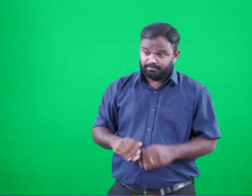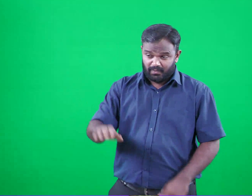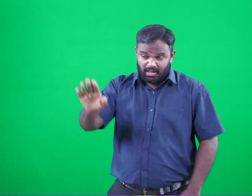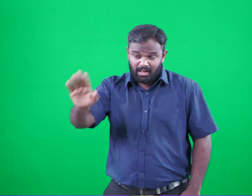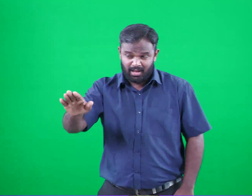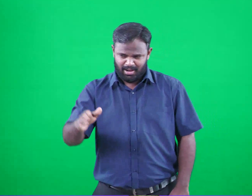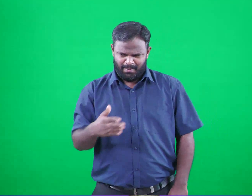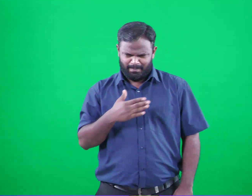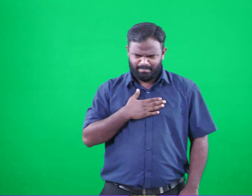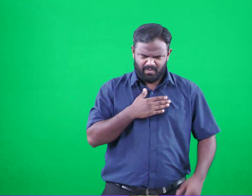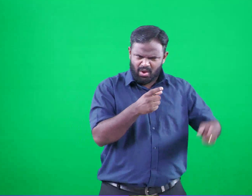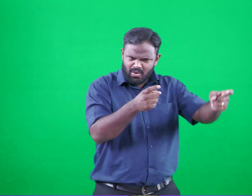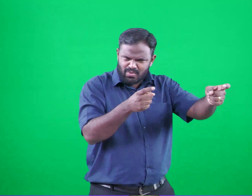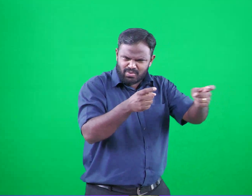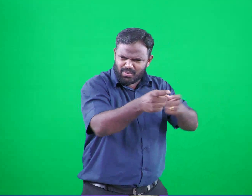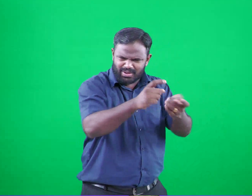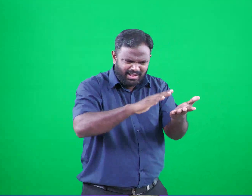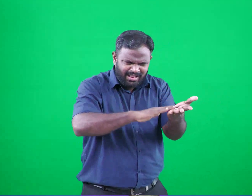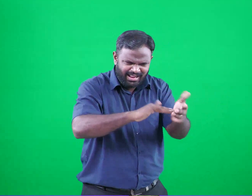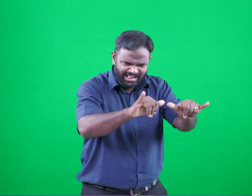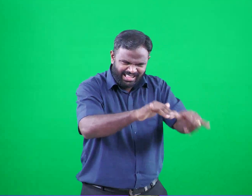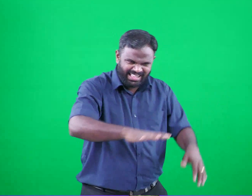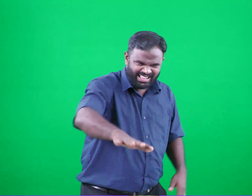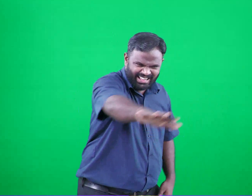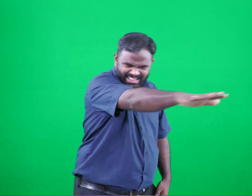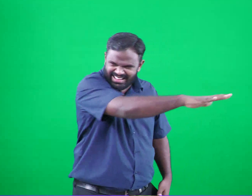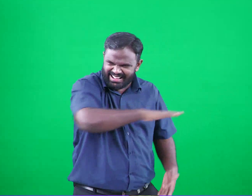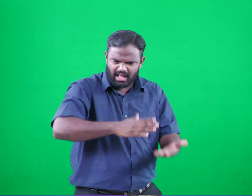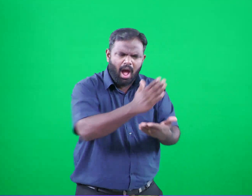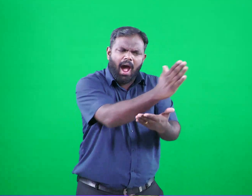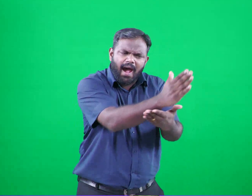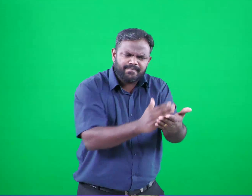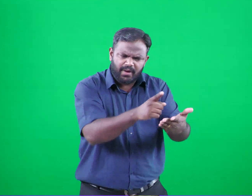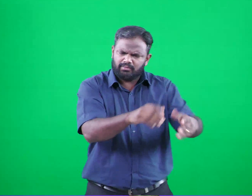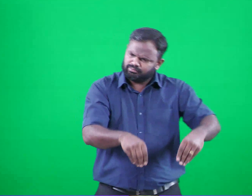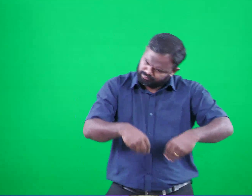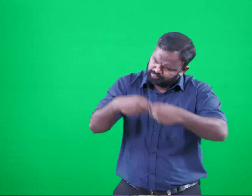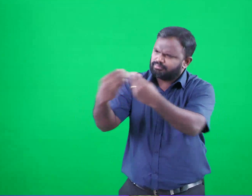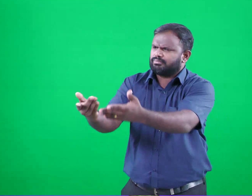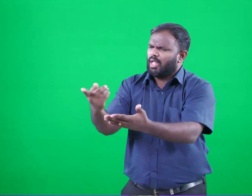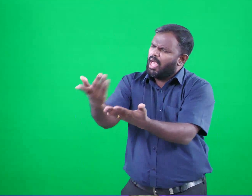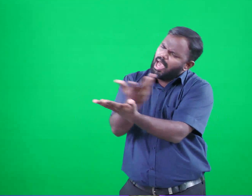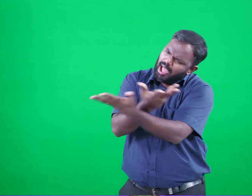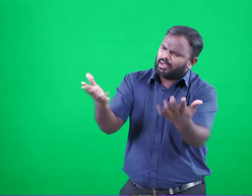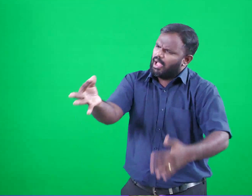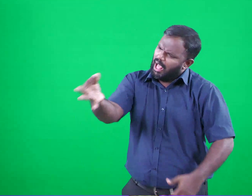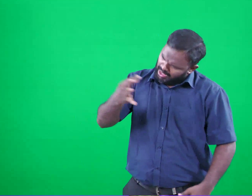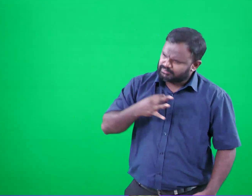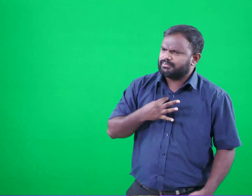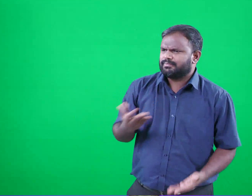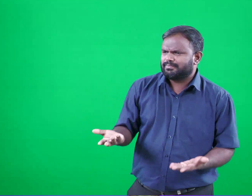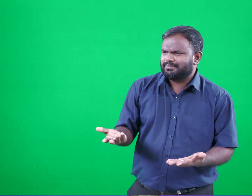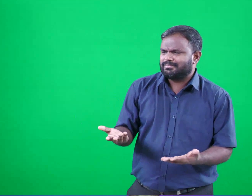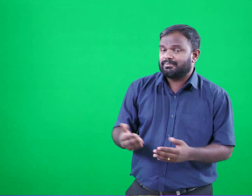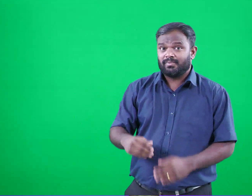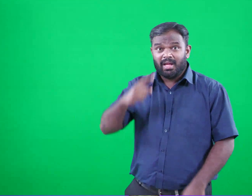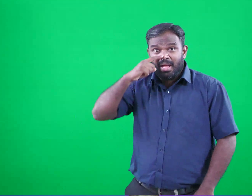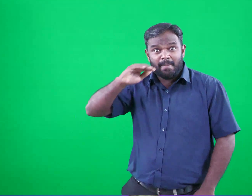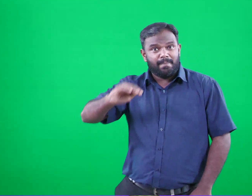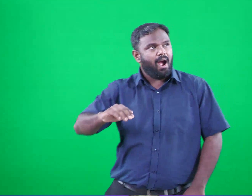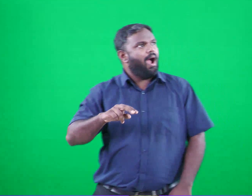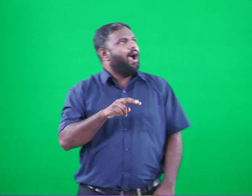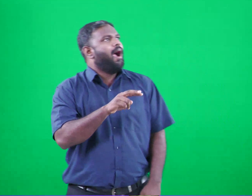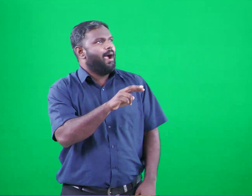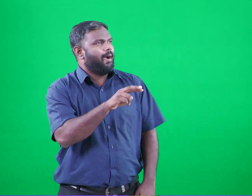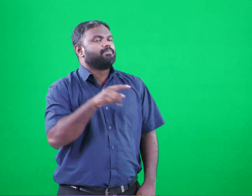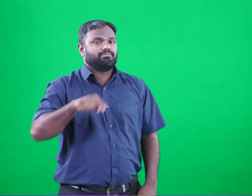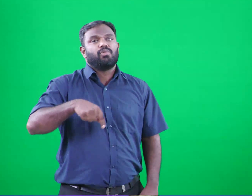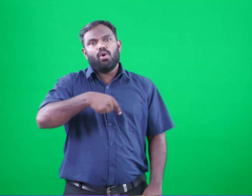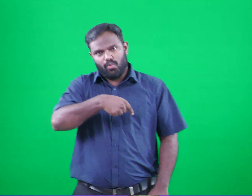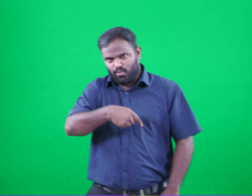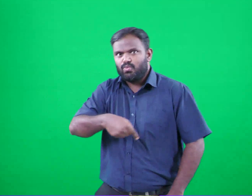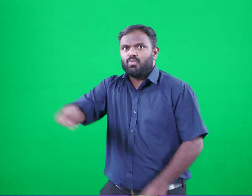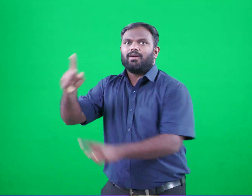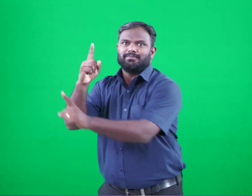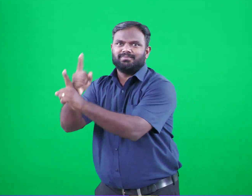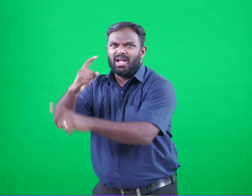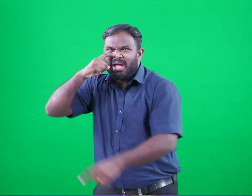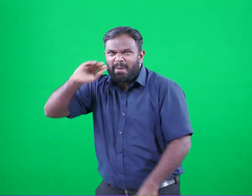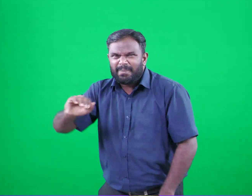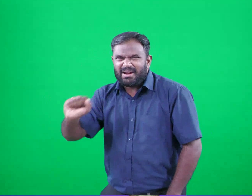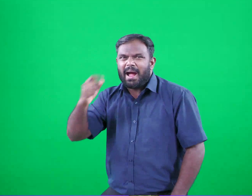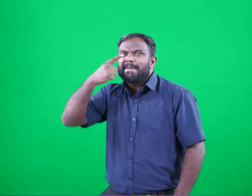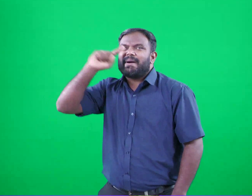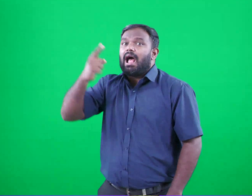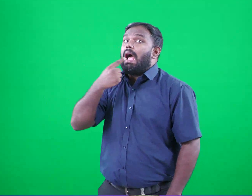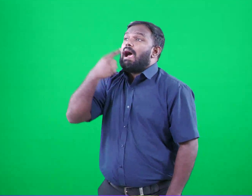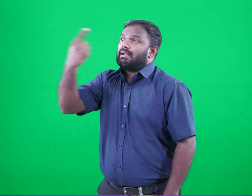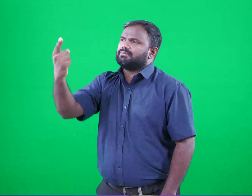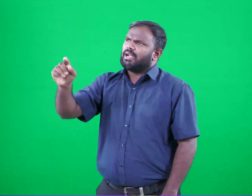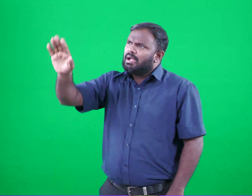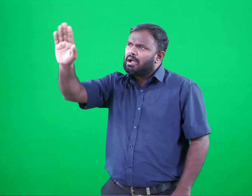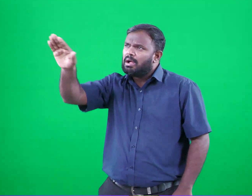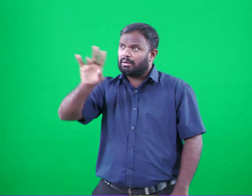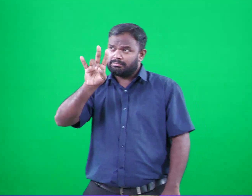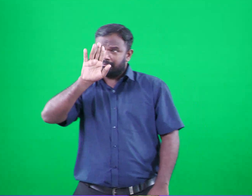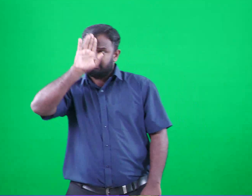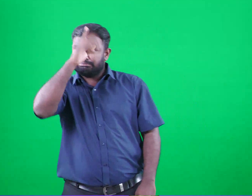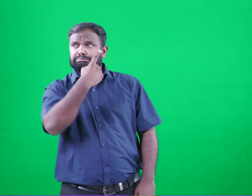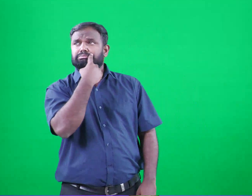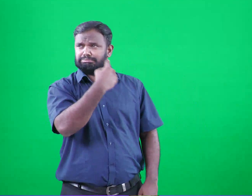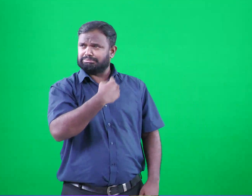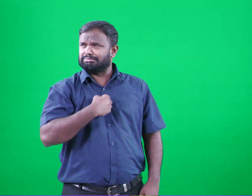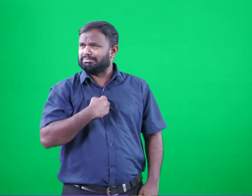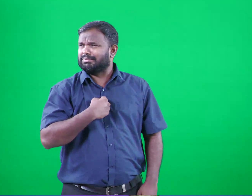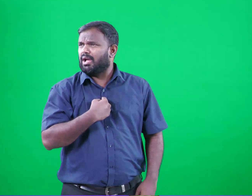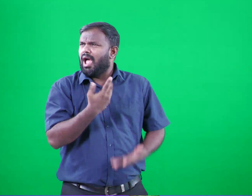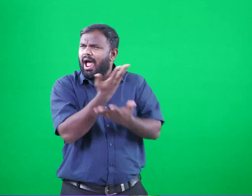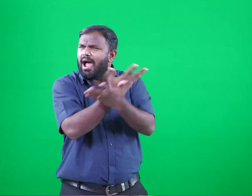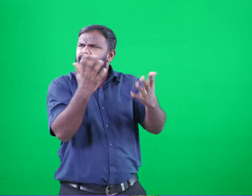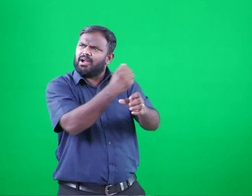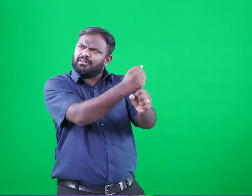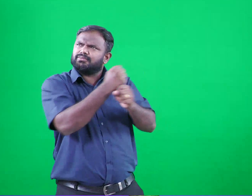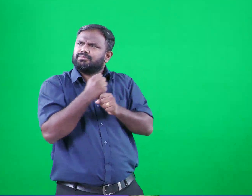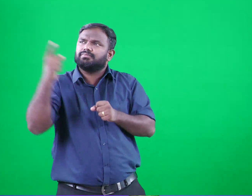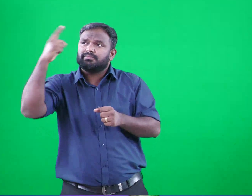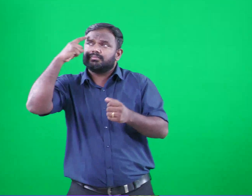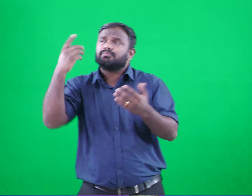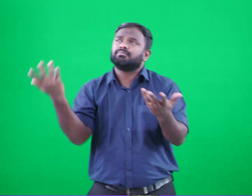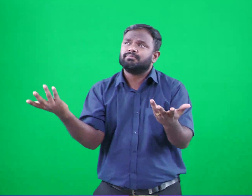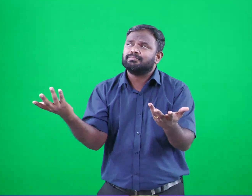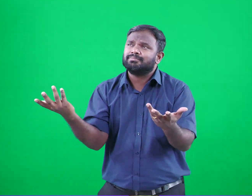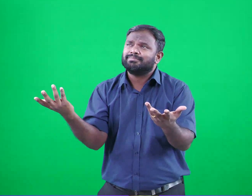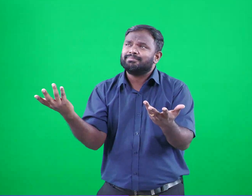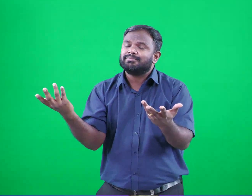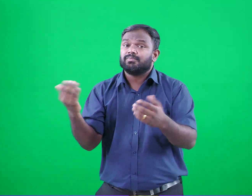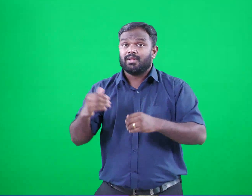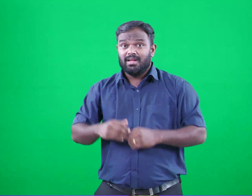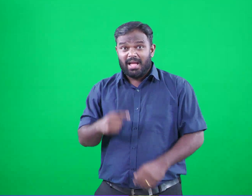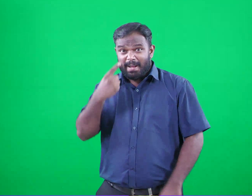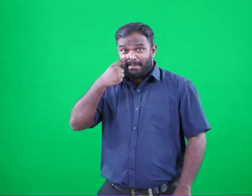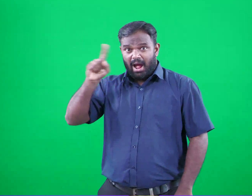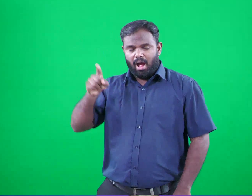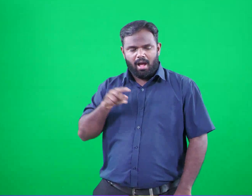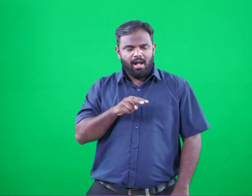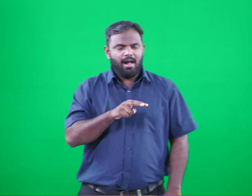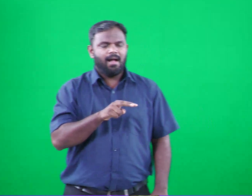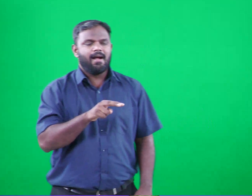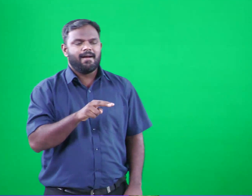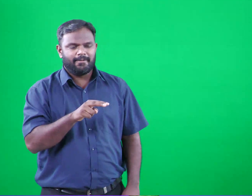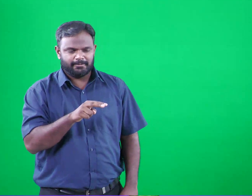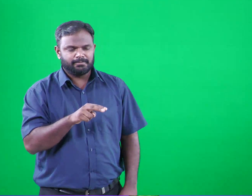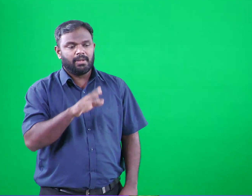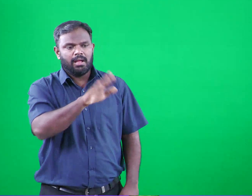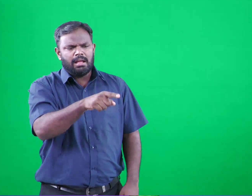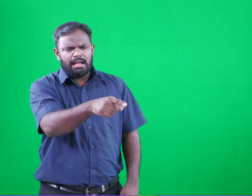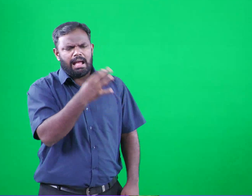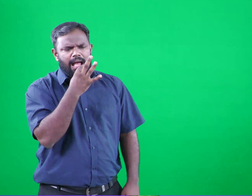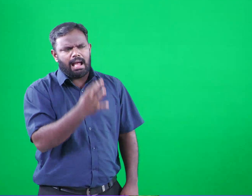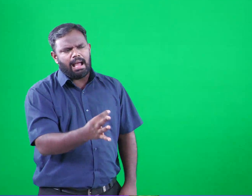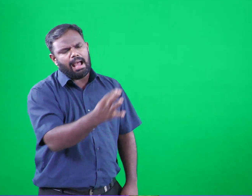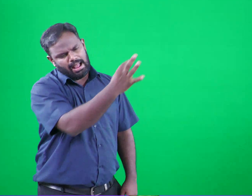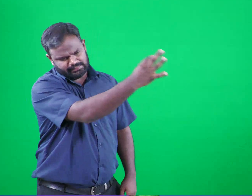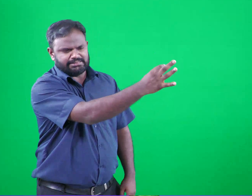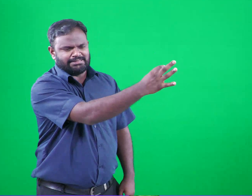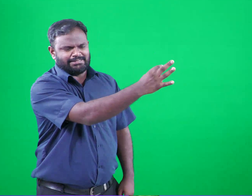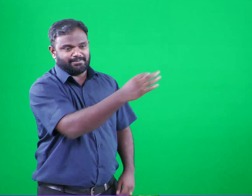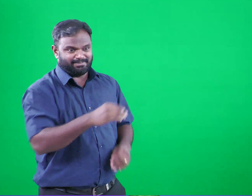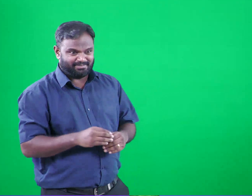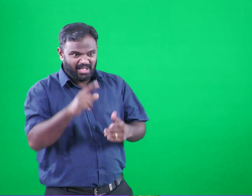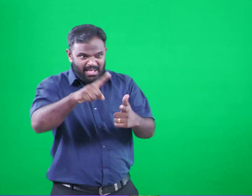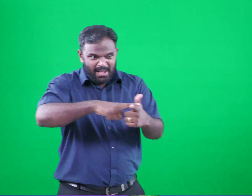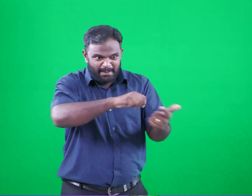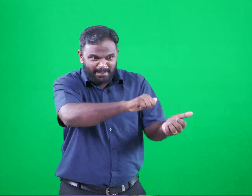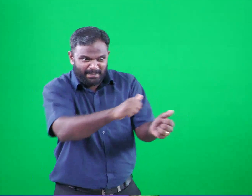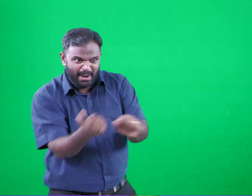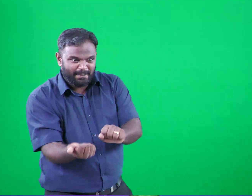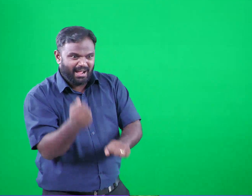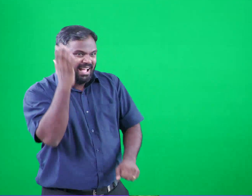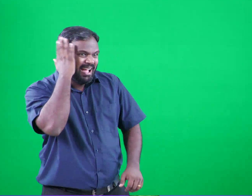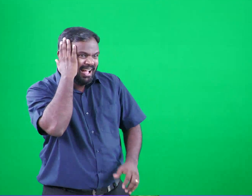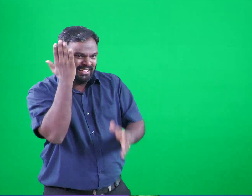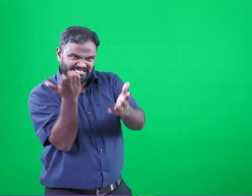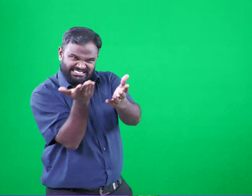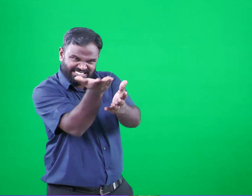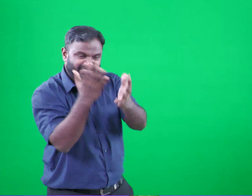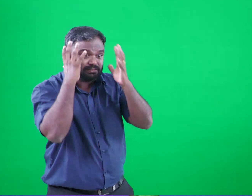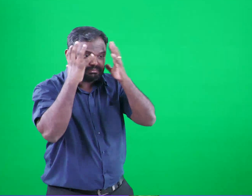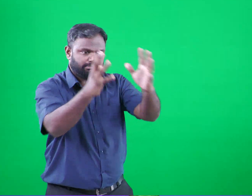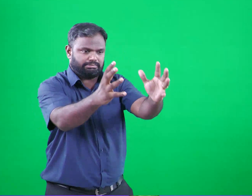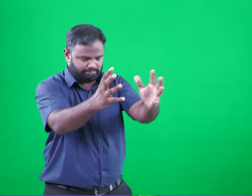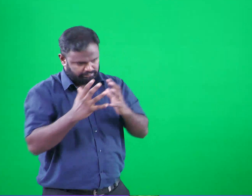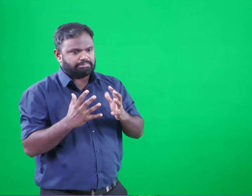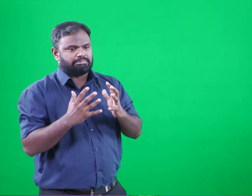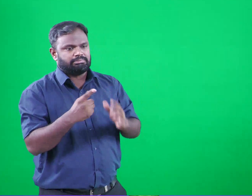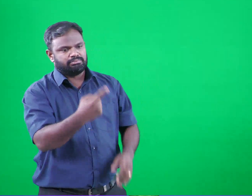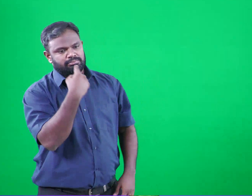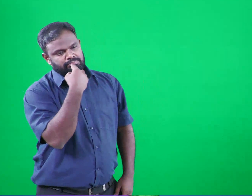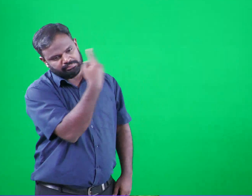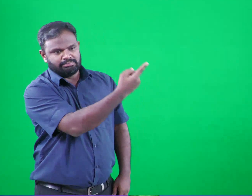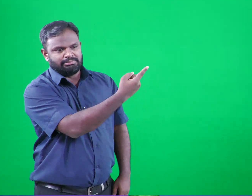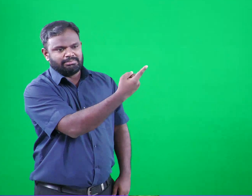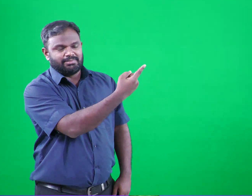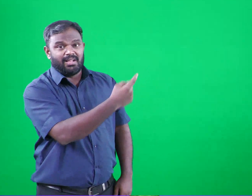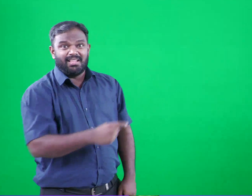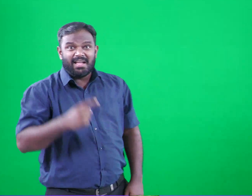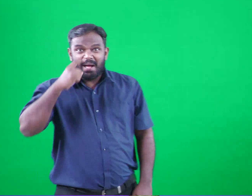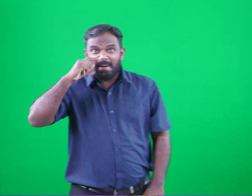Then she went out and asked her mother, "What should I request?" And her mother answered, "The head of John the Baptist."